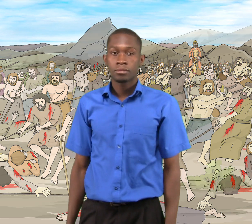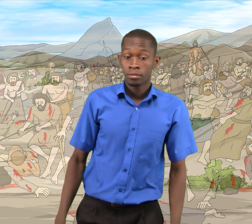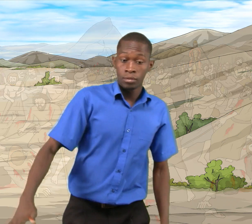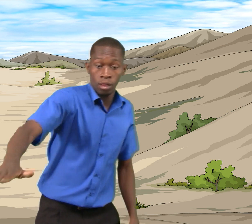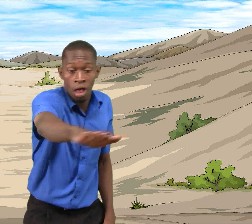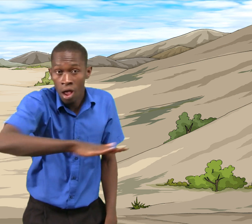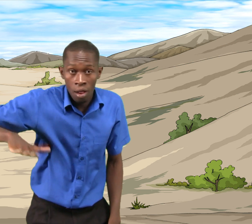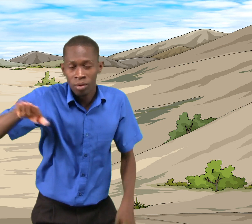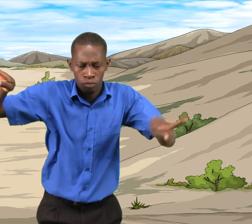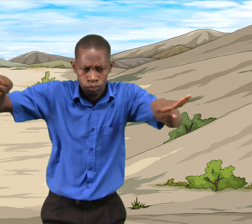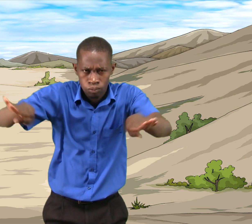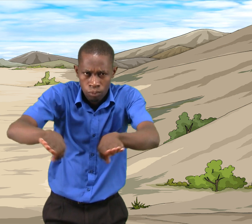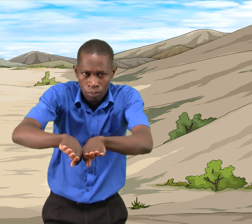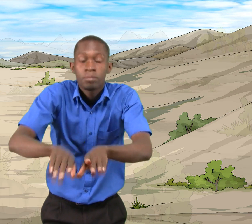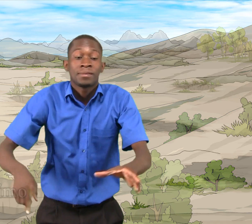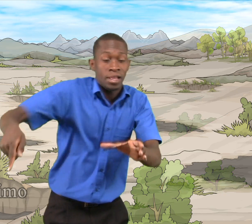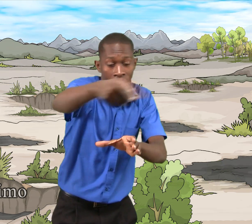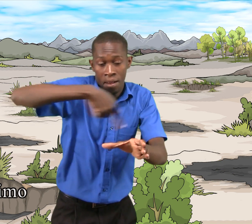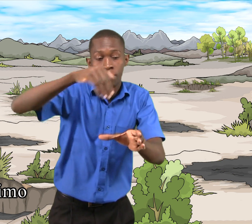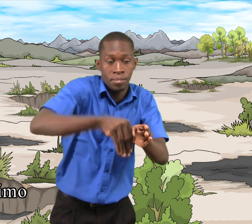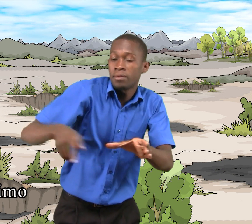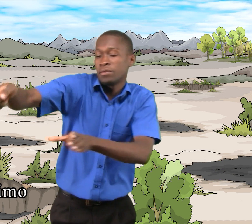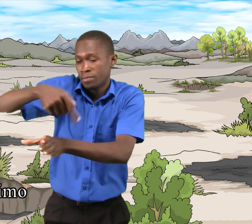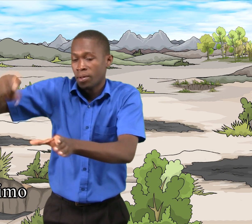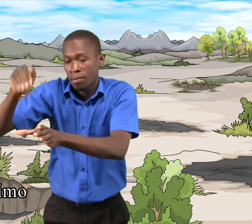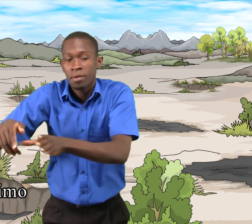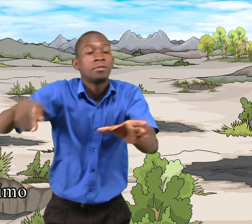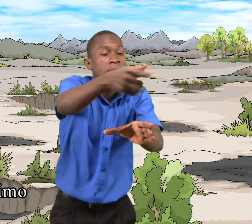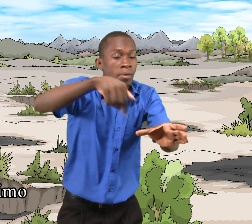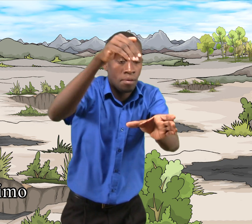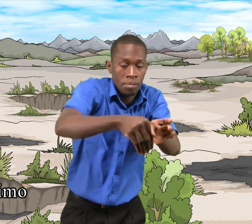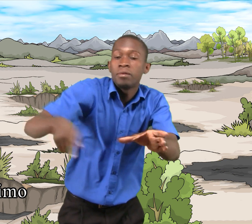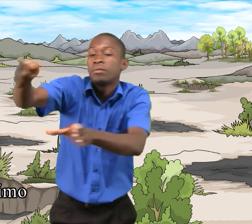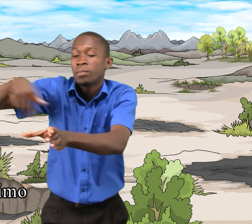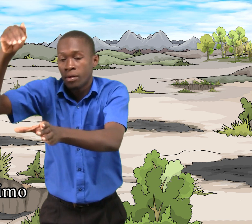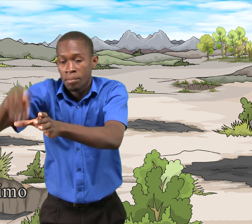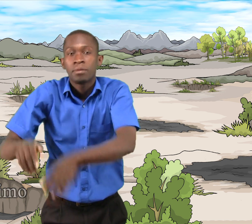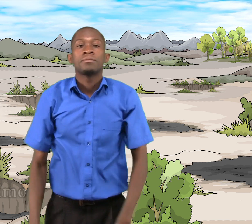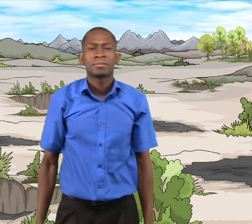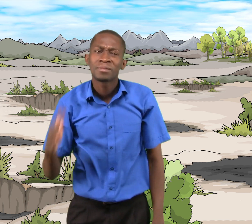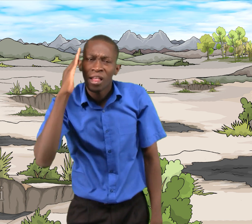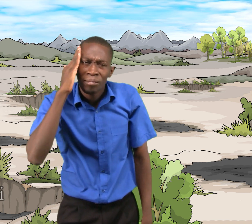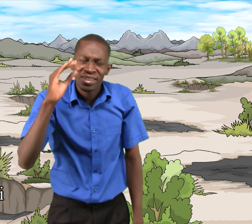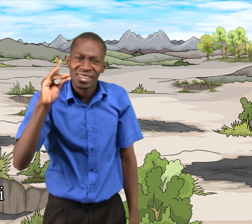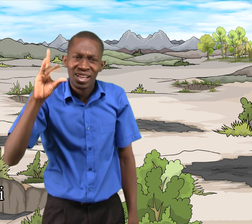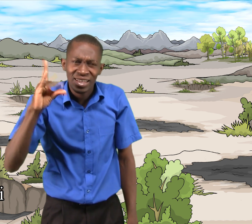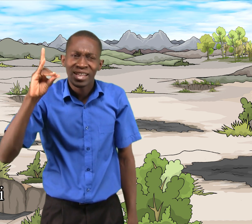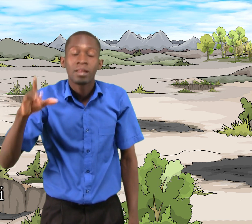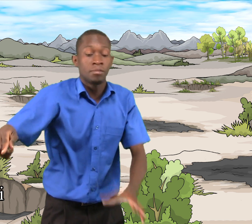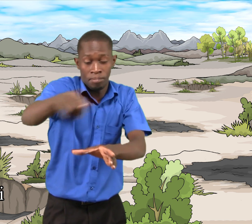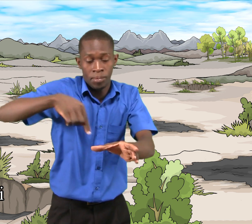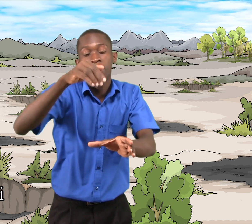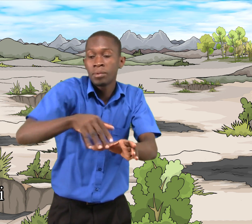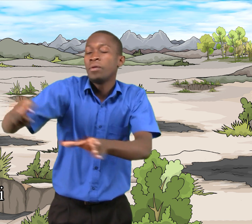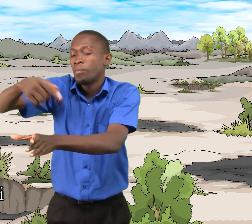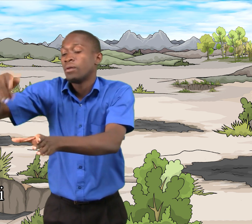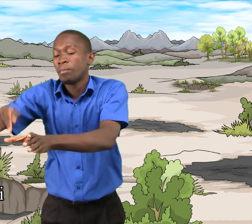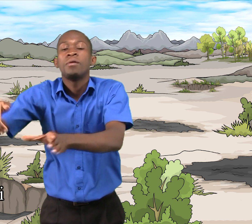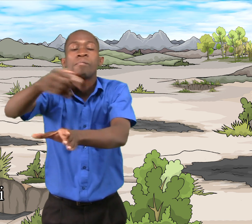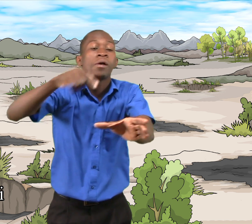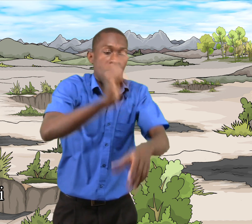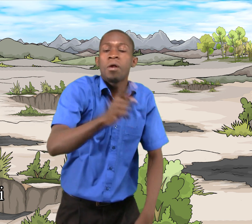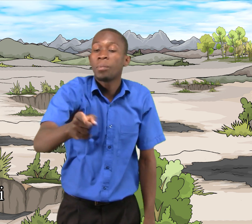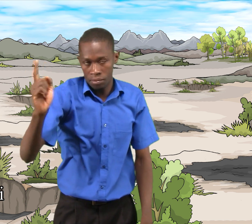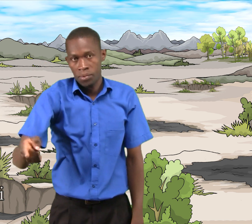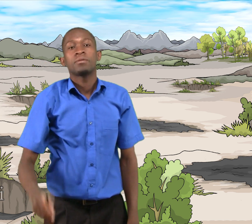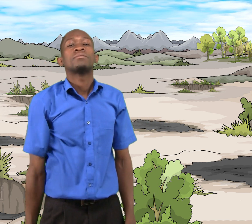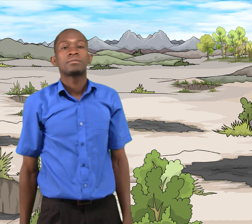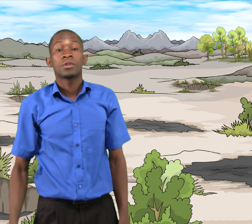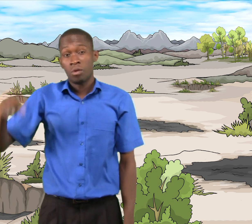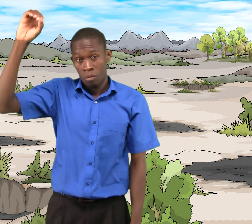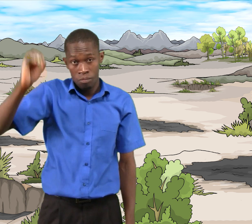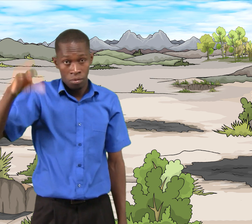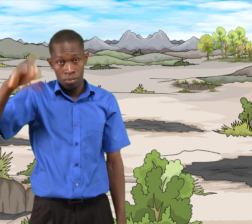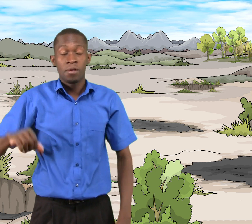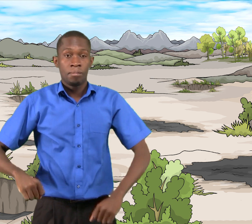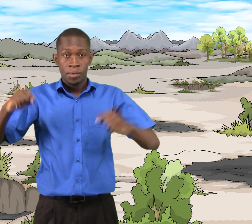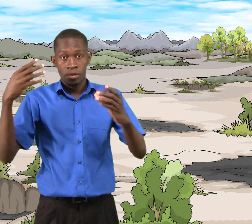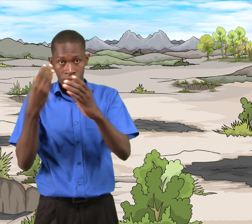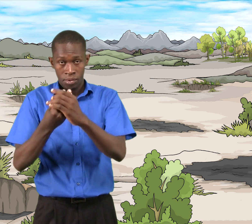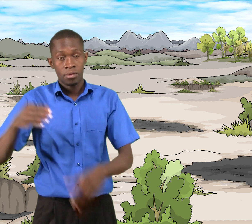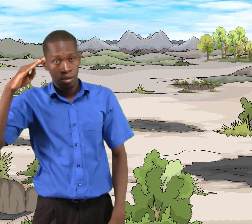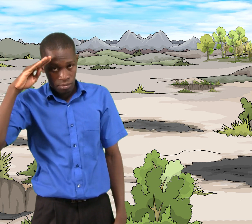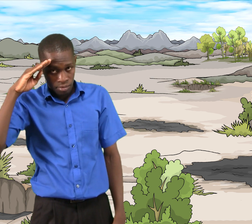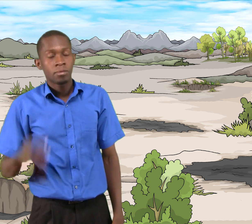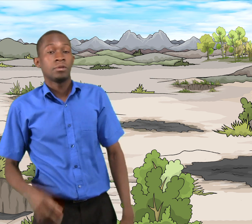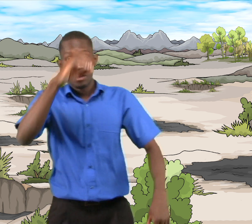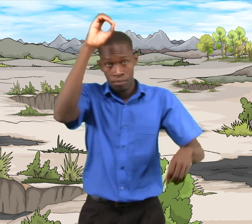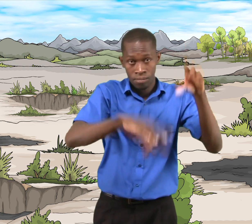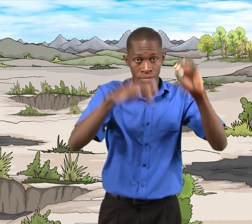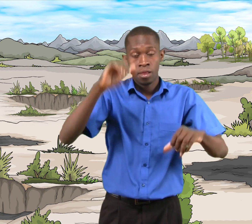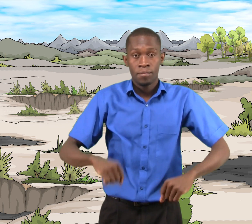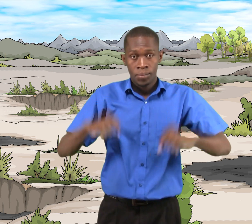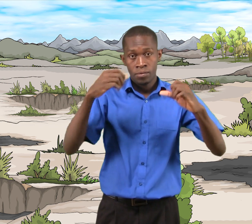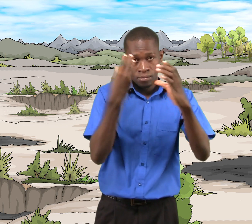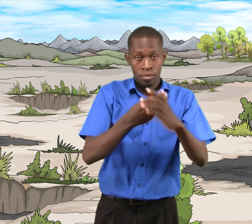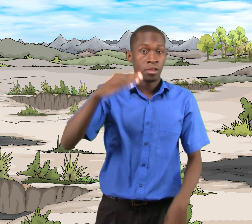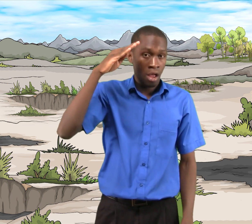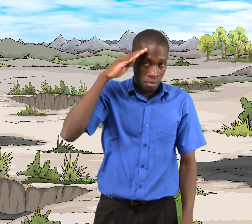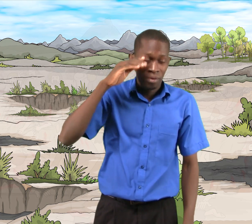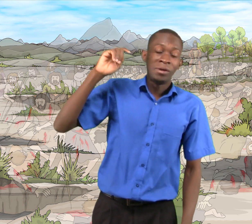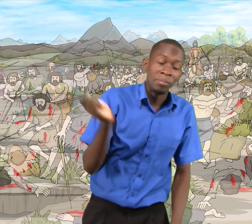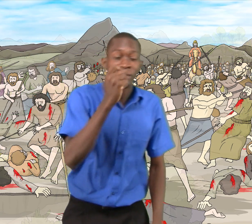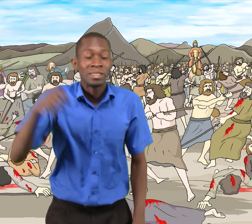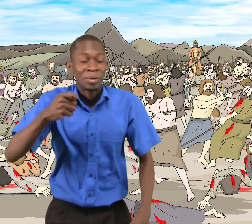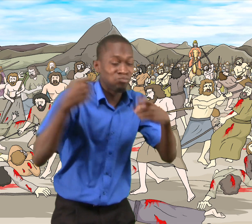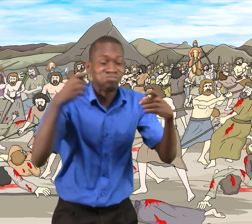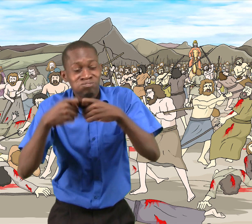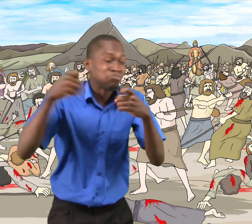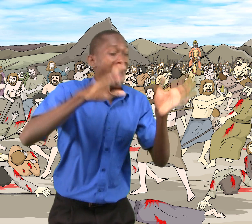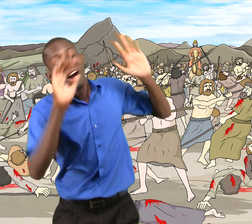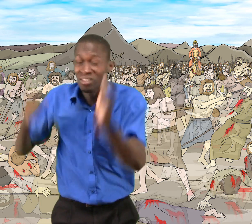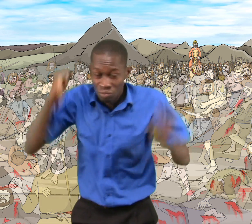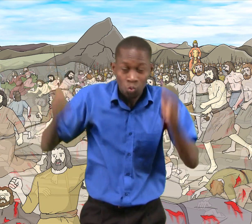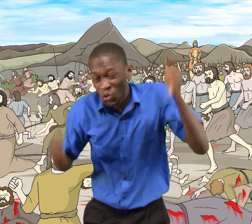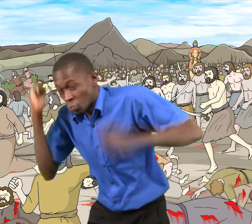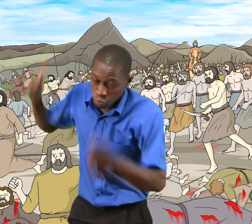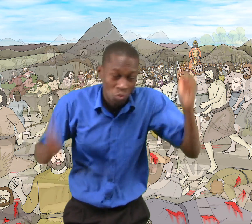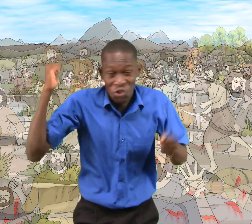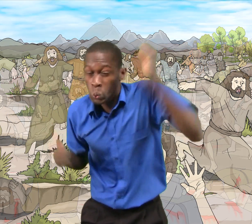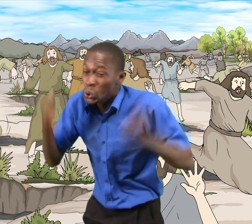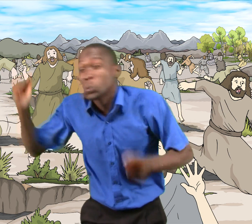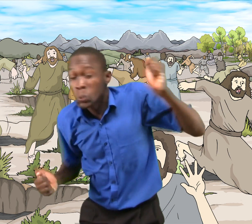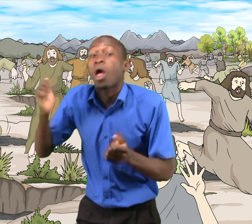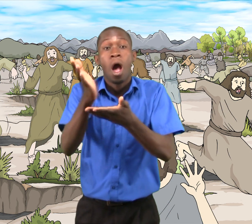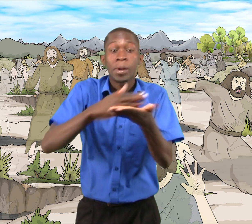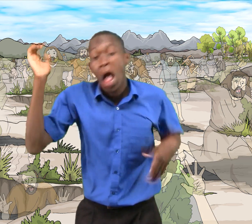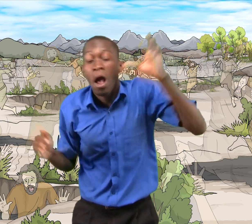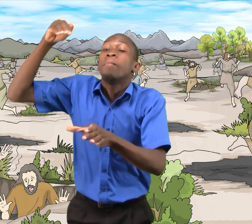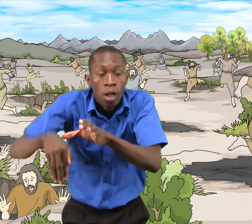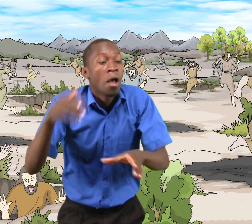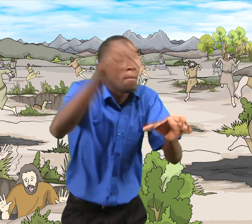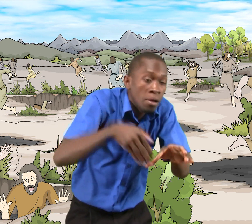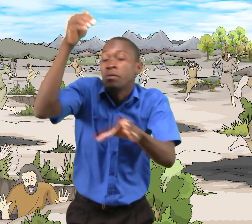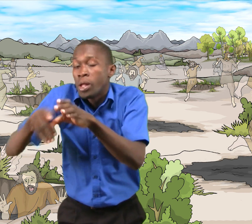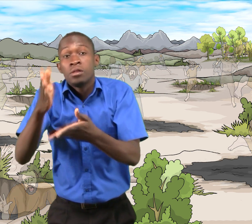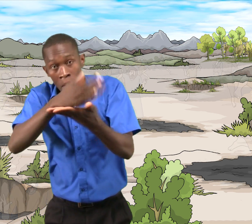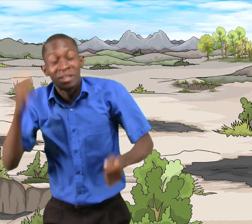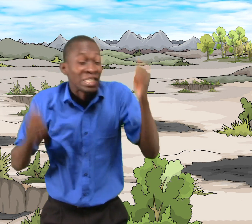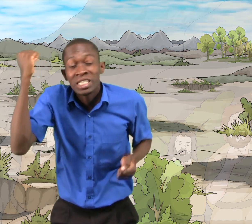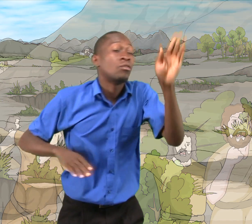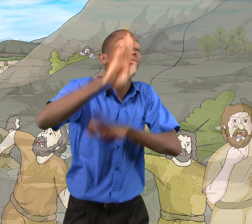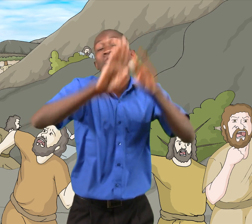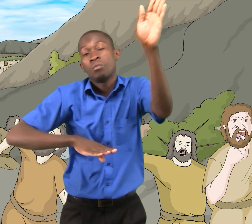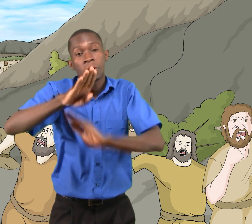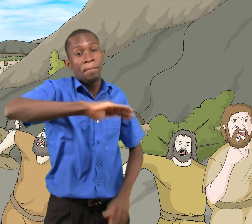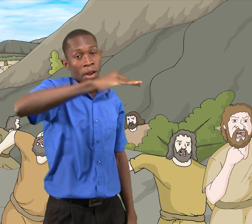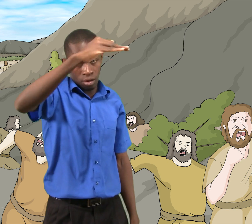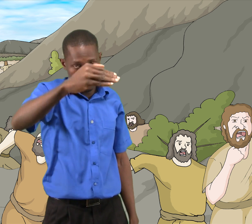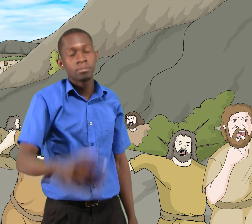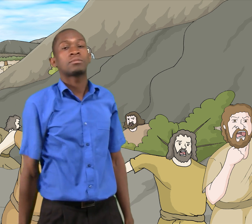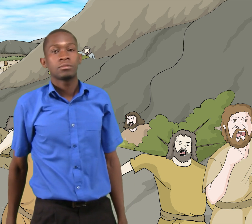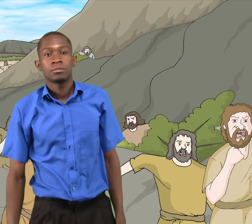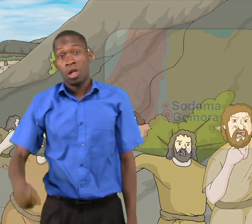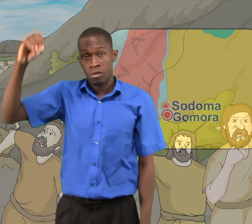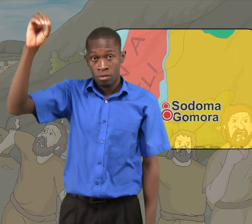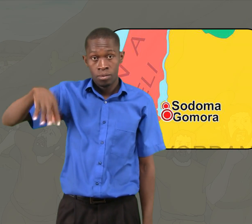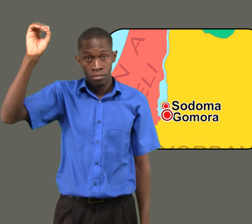Now the Valley of Siddim was full of tar pits, and as the kings of Sodom and Gomorrah fled, some men fell into the pits, but the survivors fled to the hill country.